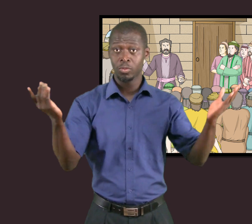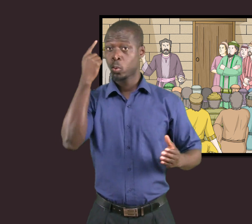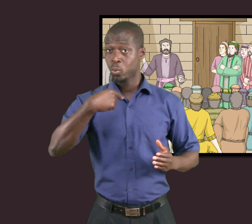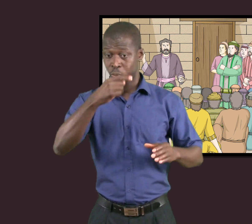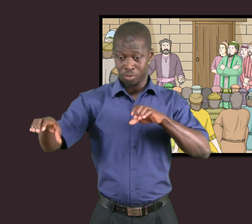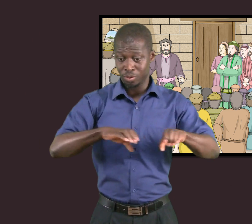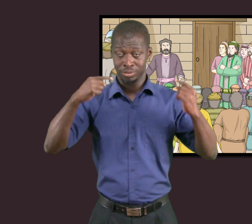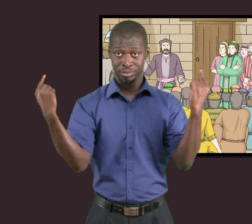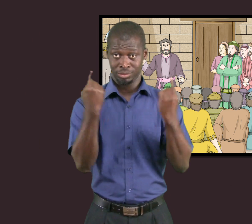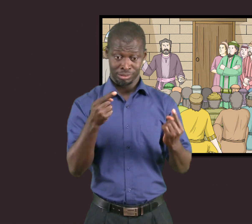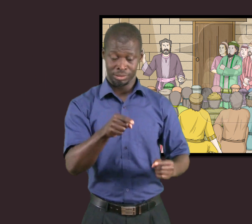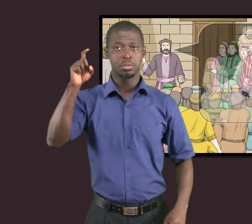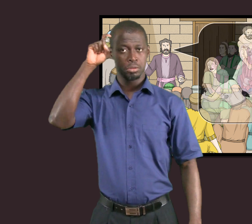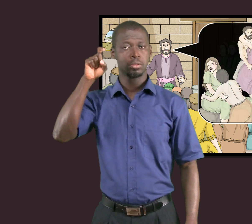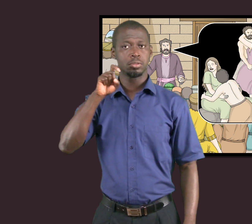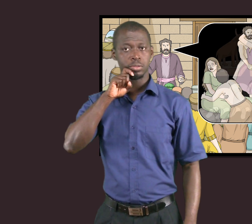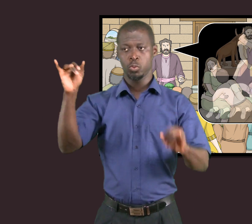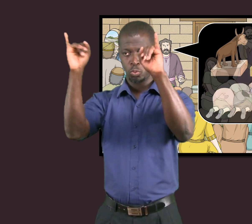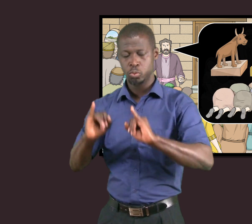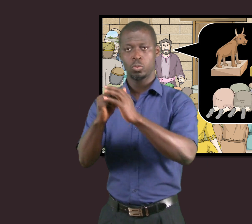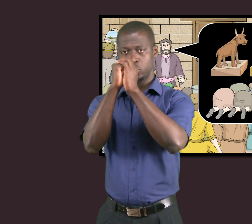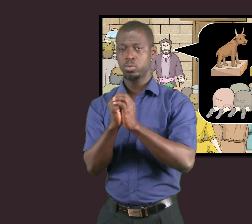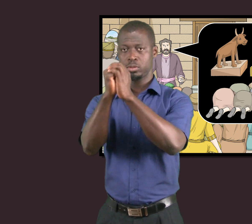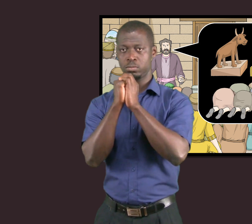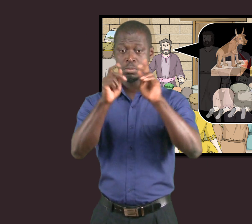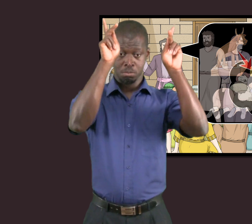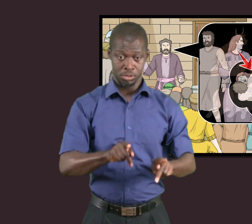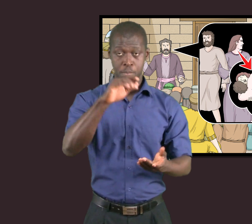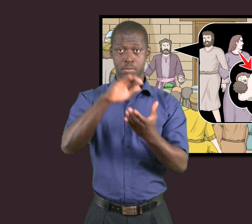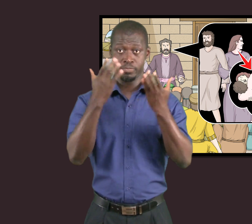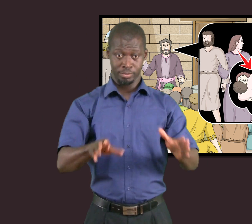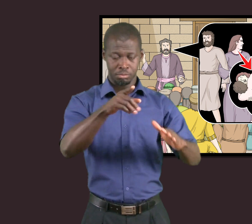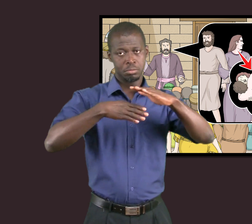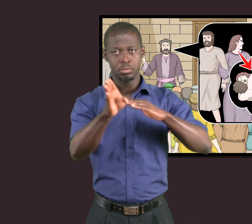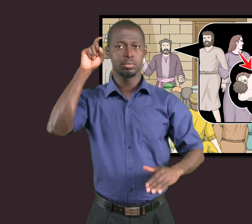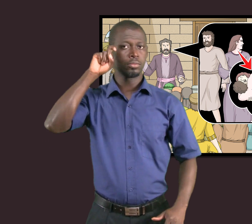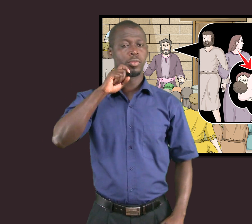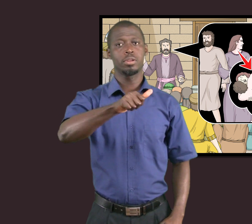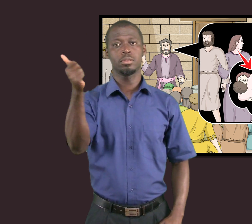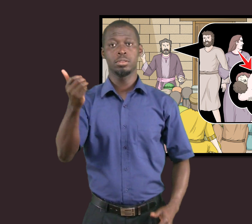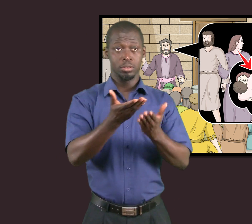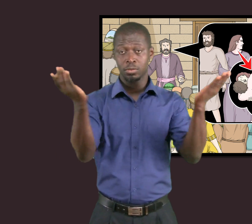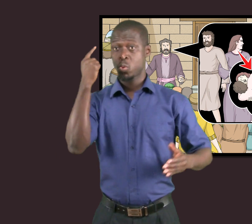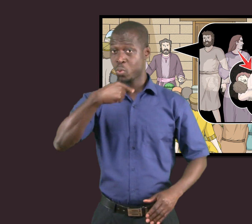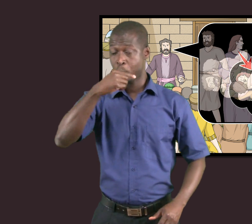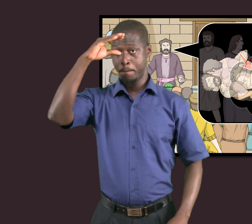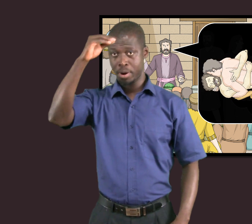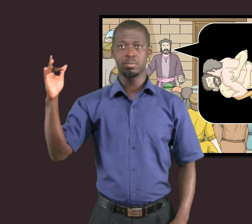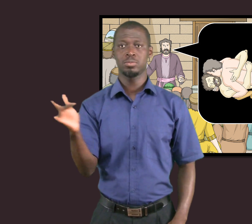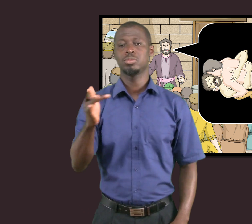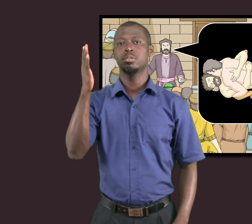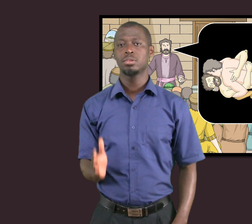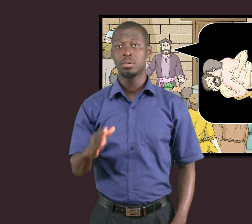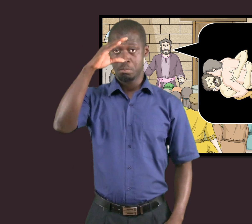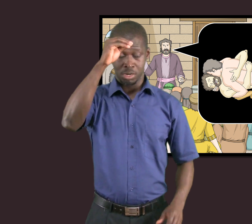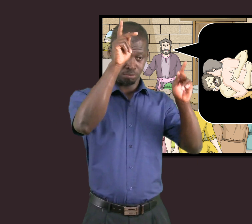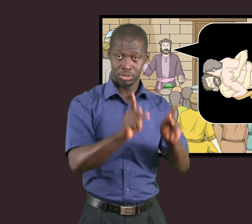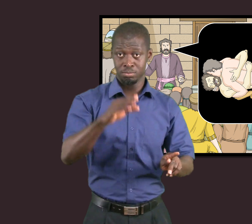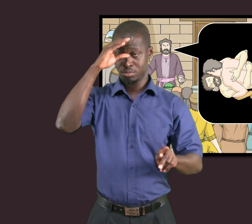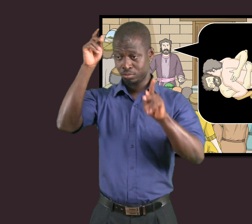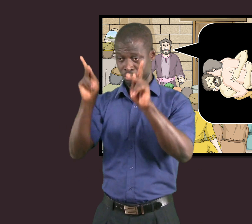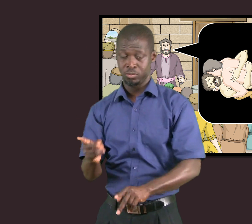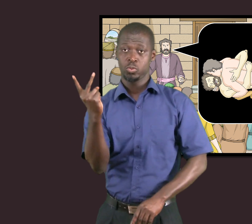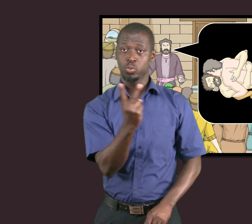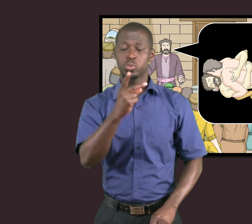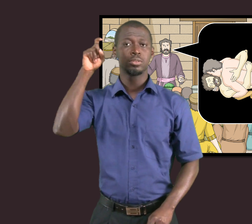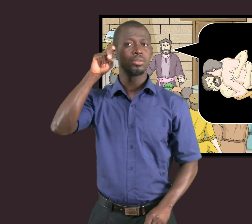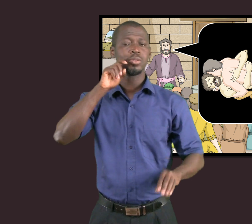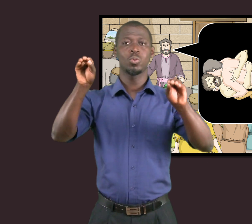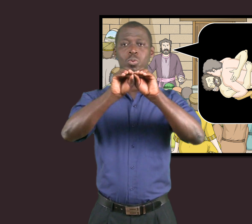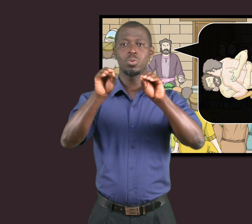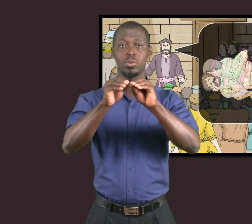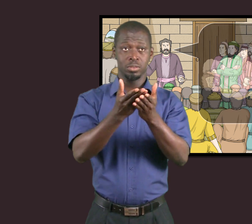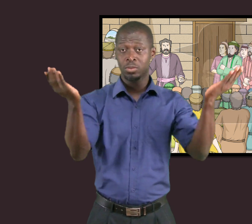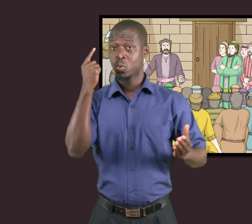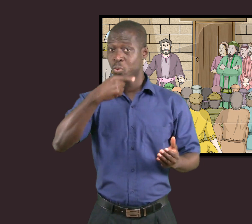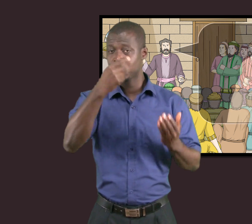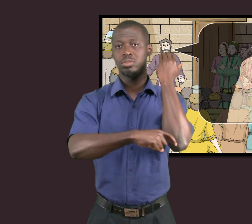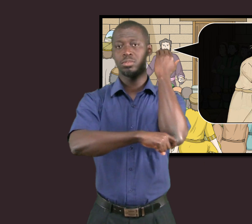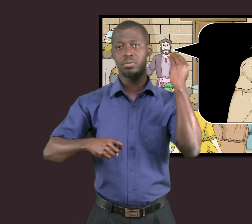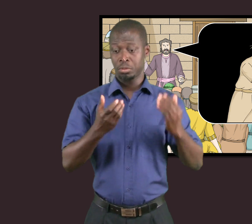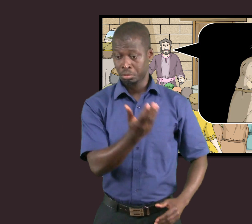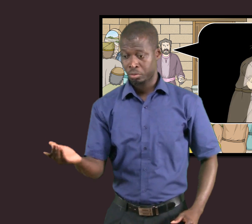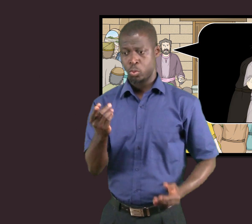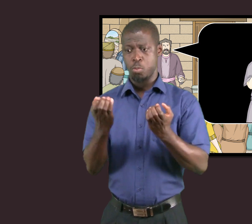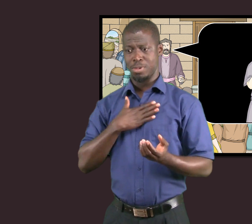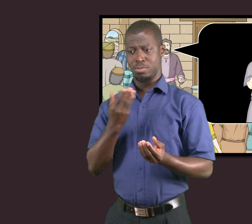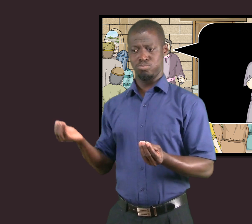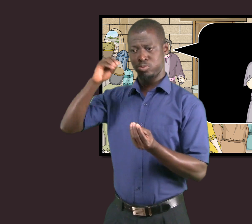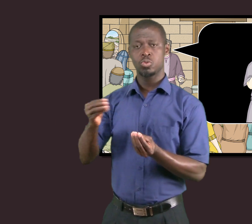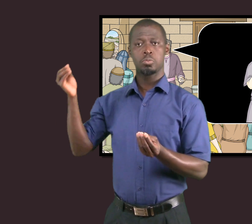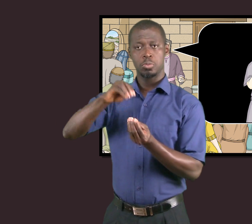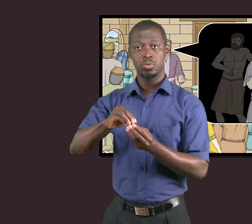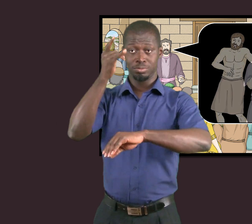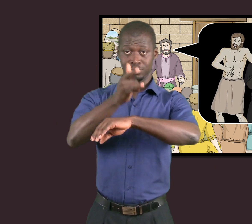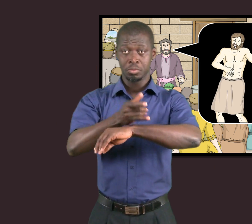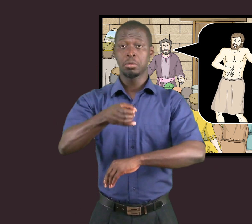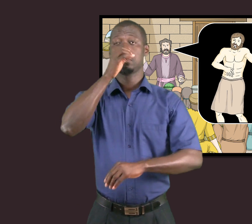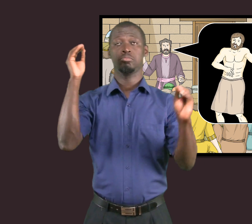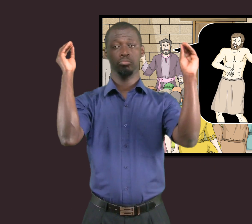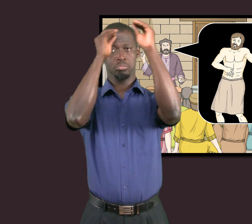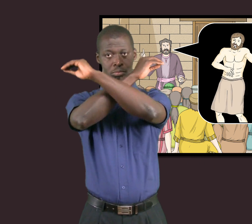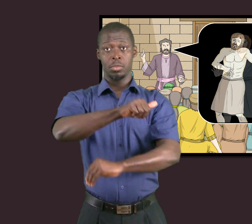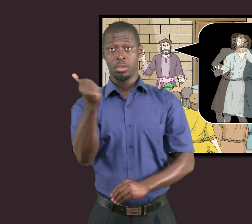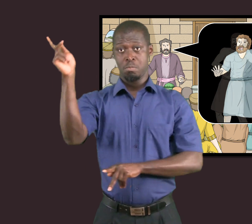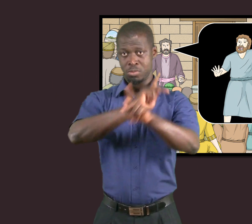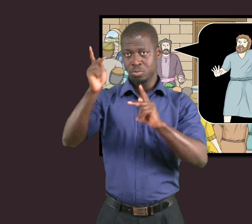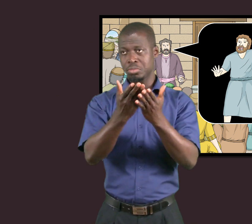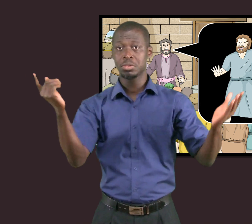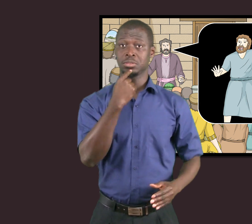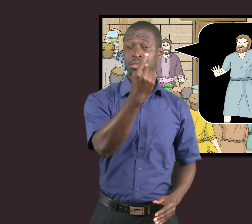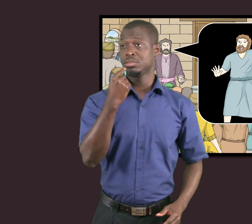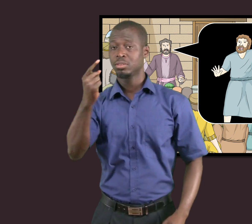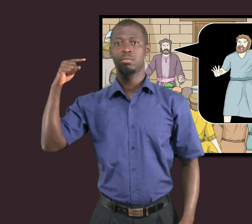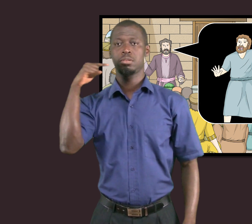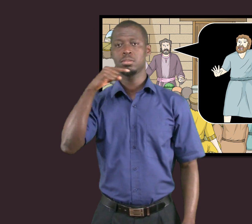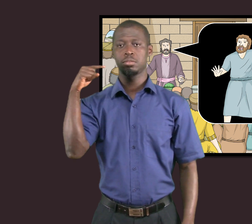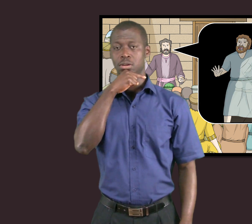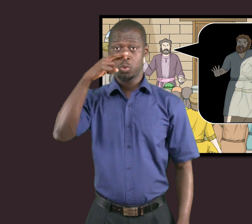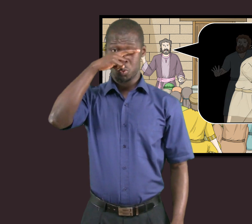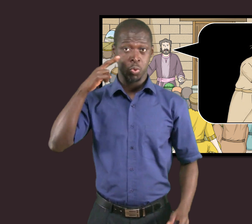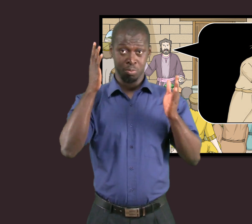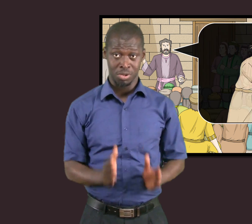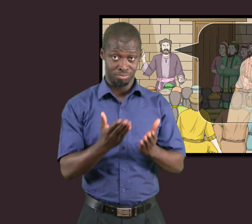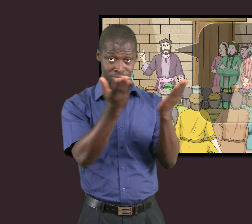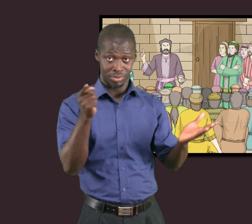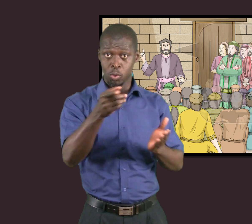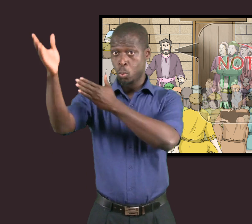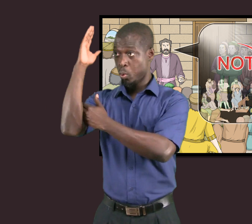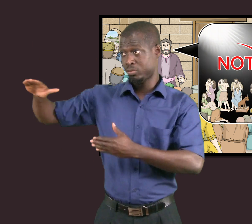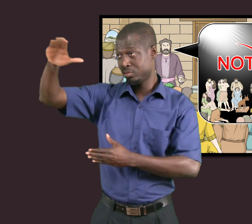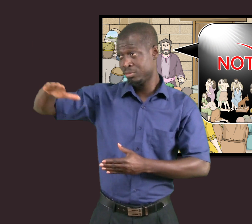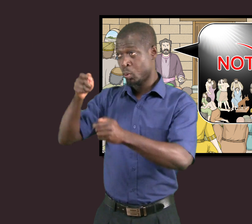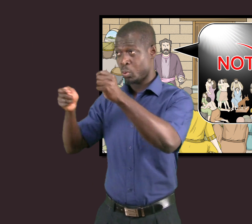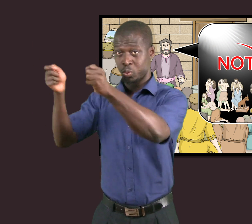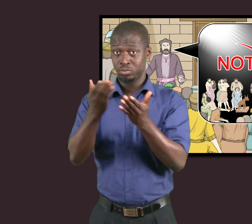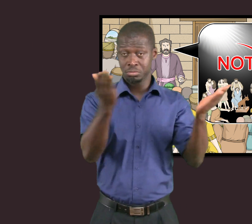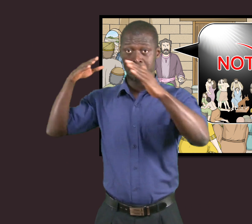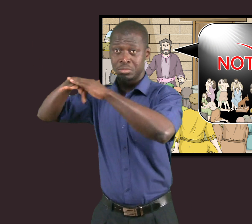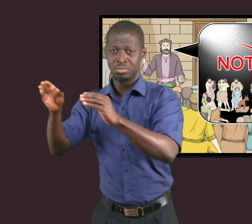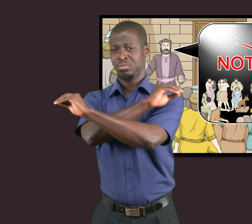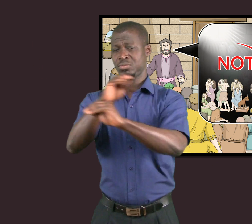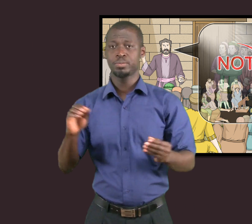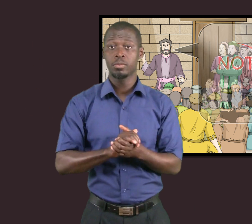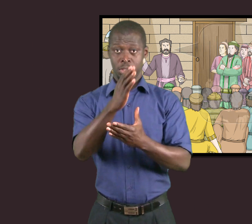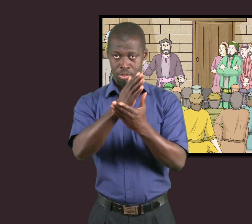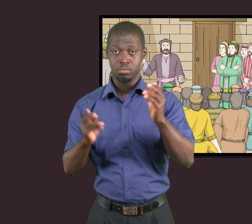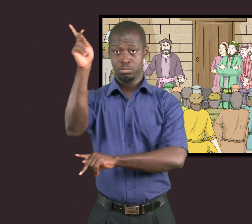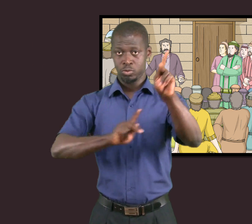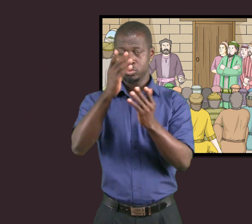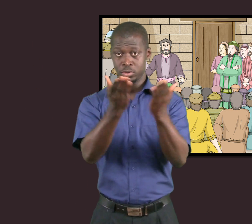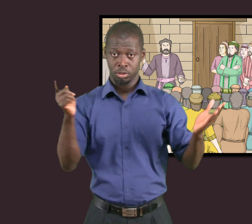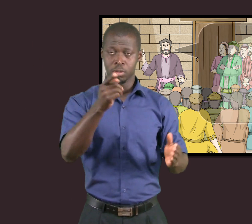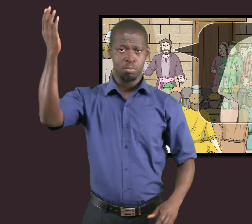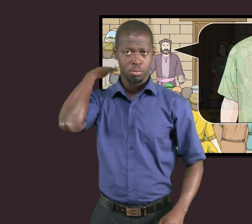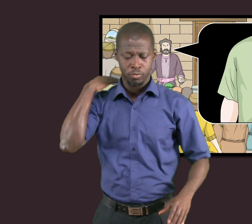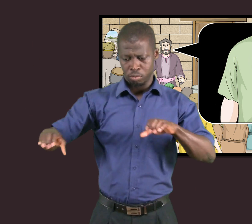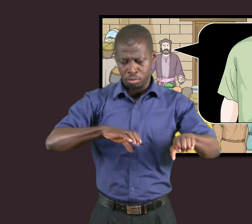Do not be deceived: Neither the sexually immoral, nor idolaters, nor adulterers, nor men who submit to or perform homosexual acts, nor thieves, nor the greedy, nor drunkards, nor verbal abusers, nor swindlers, will inherit the kingdom of God.